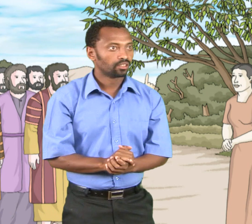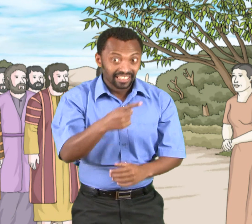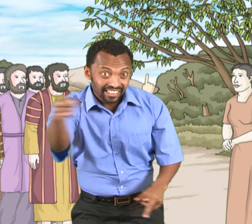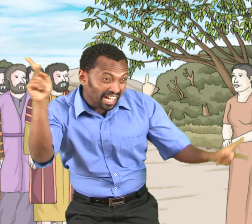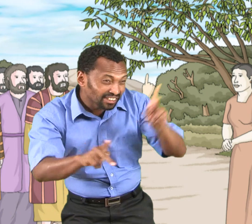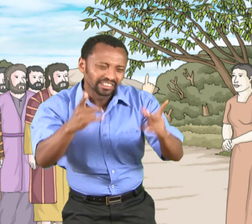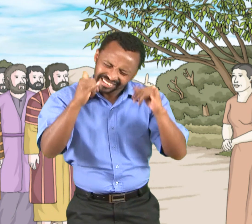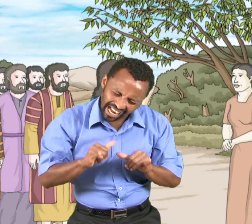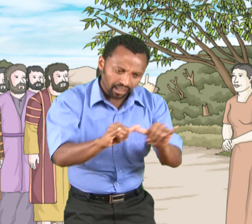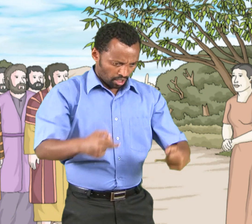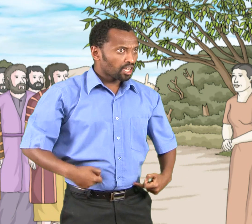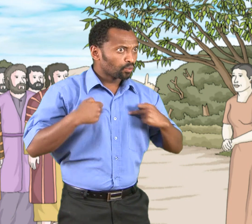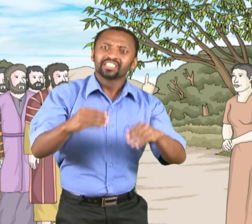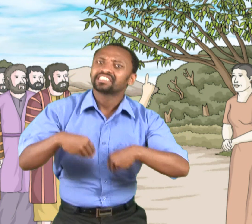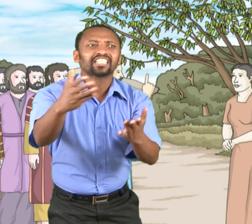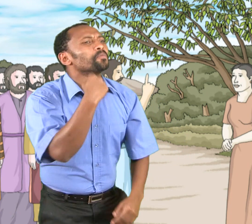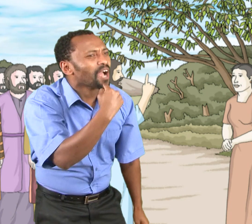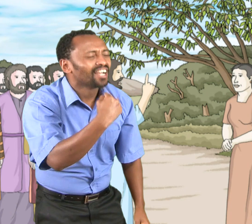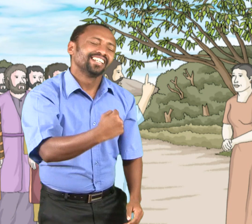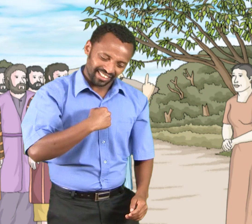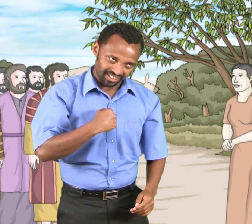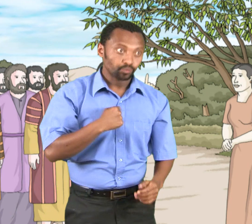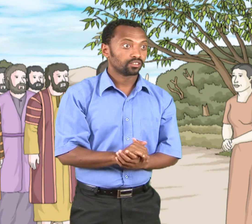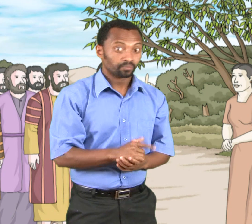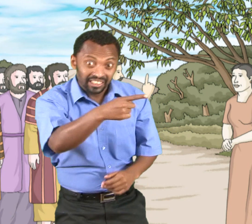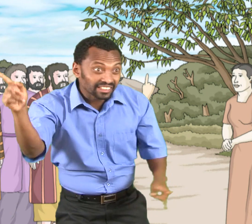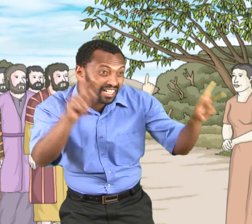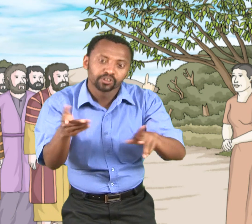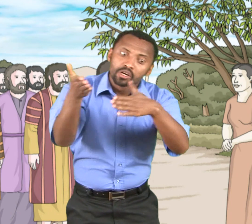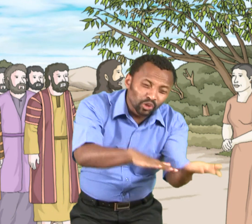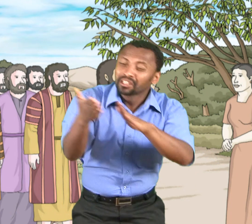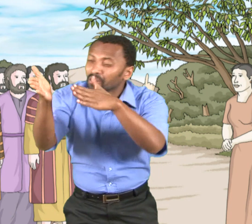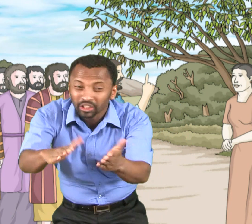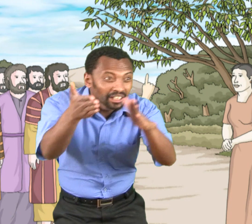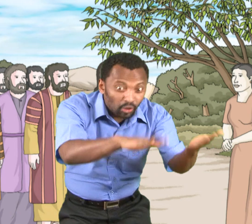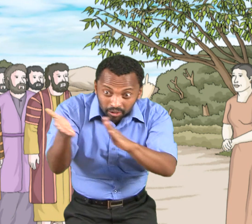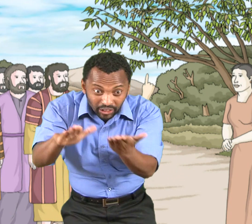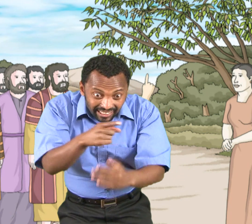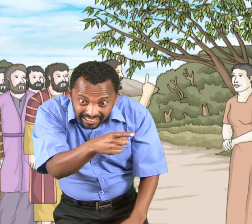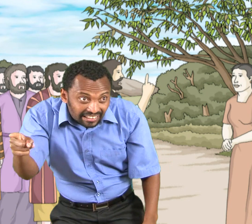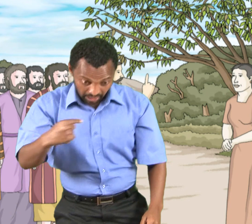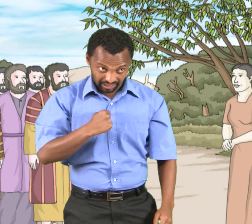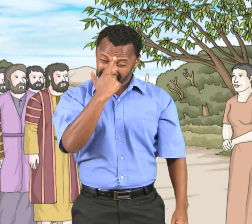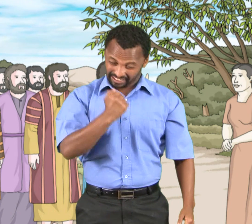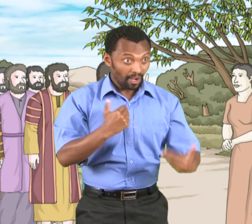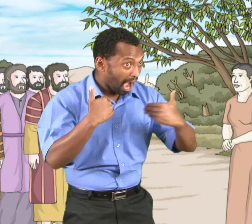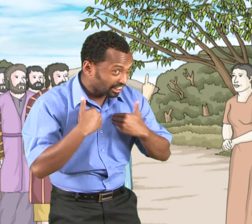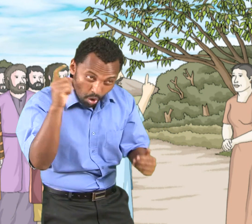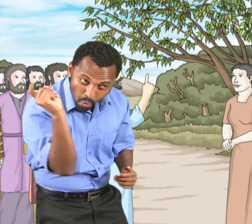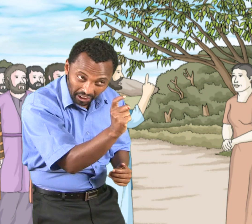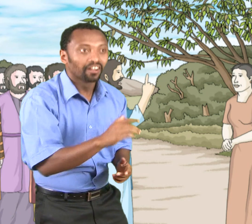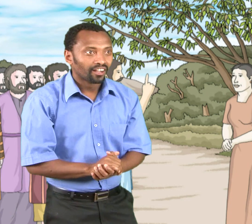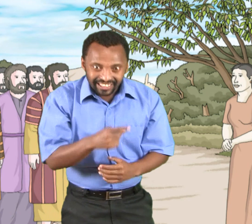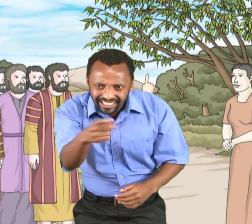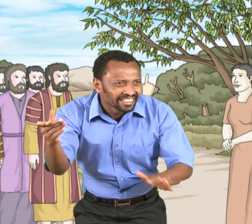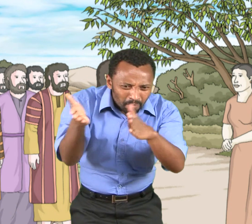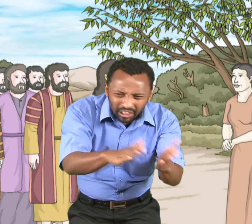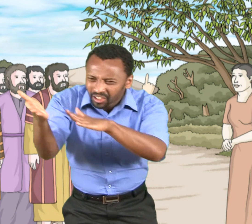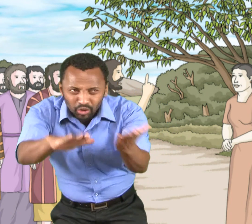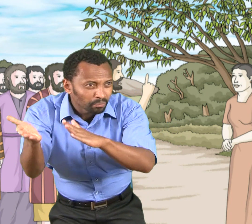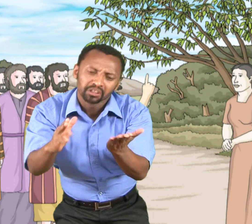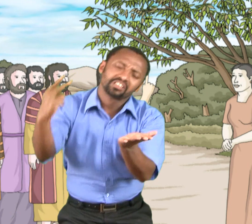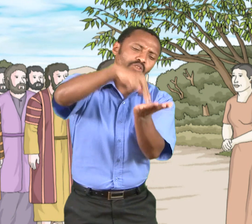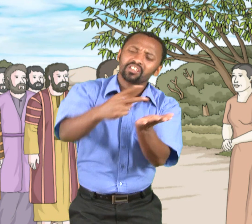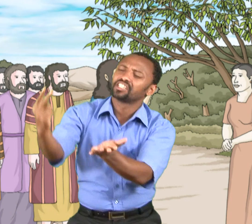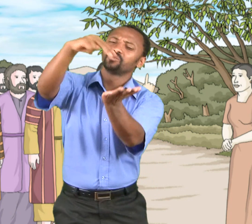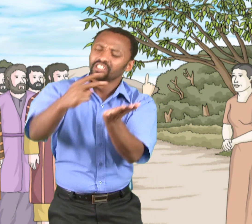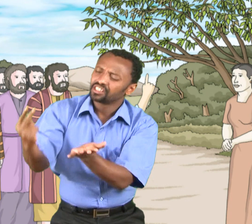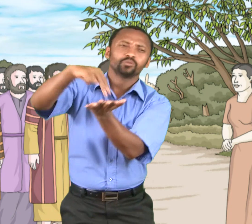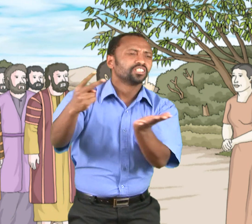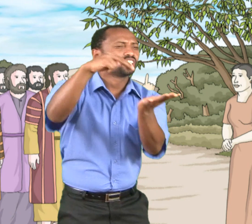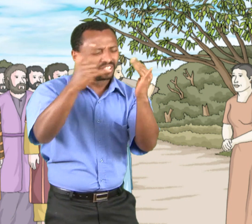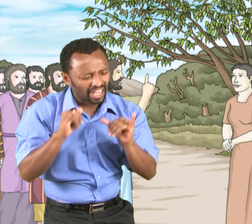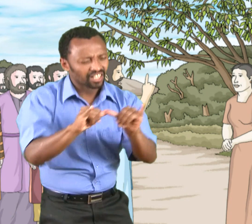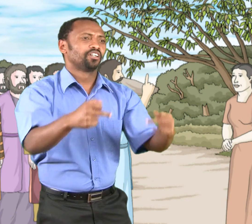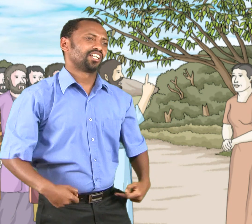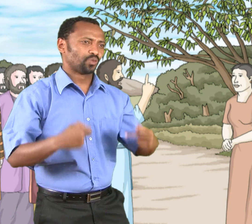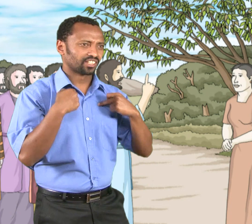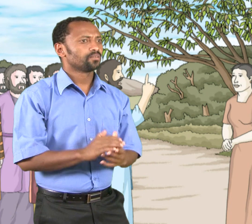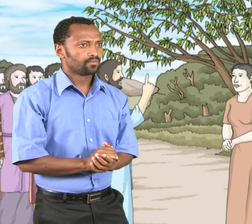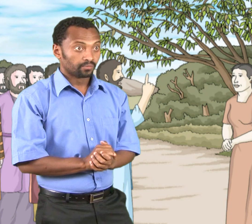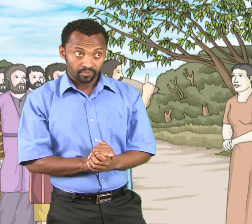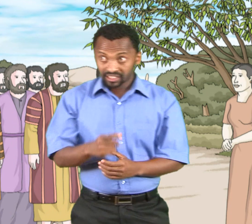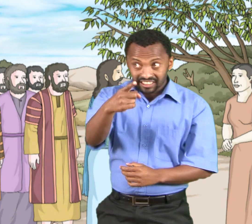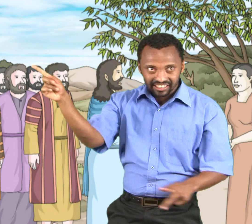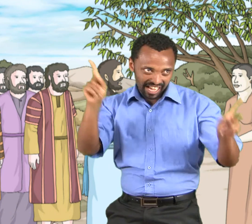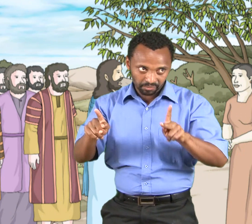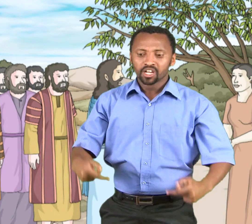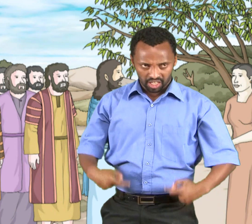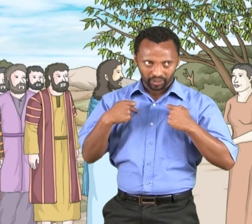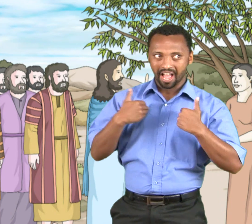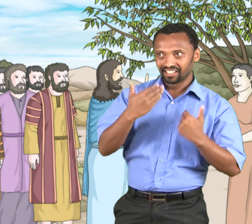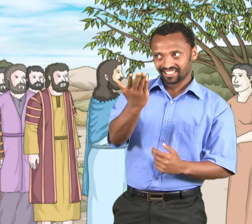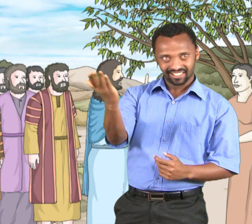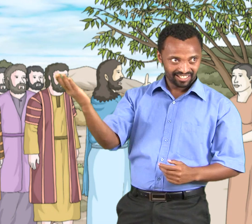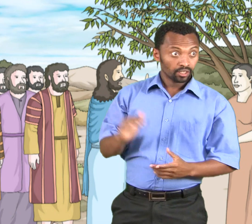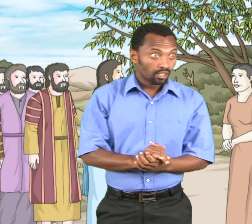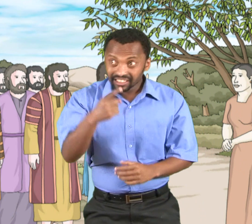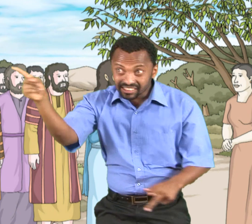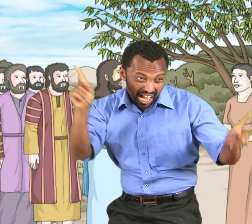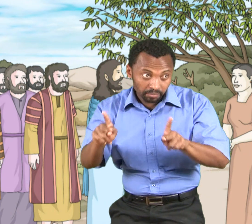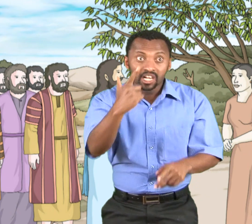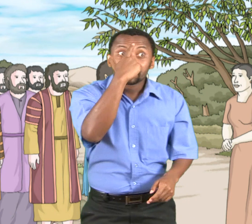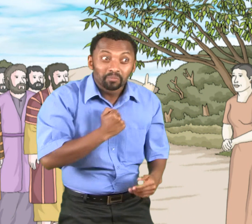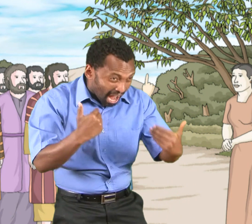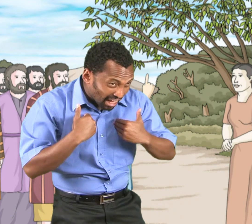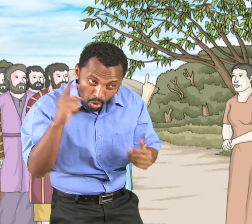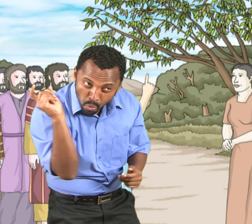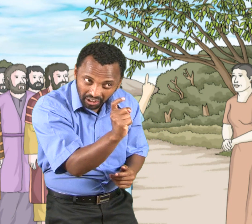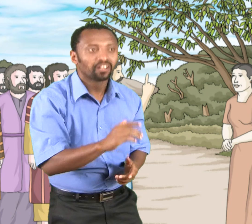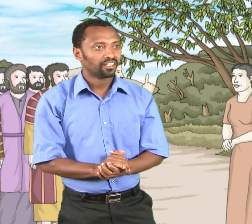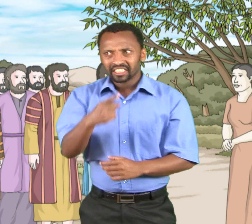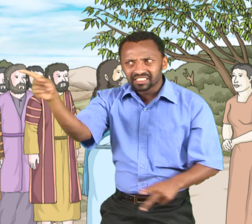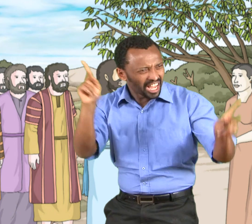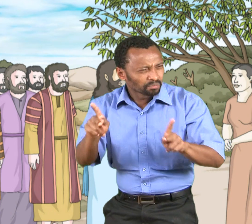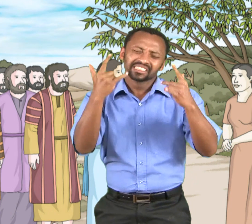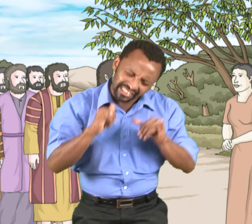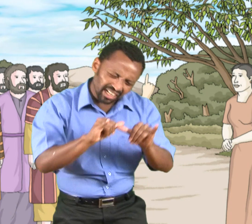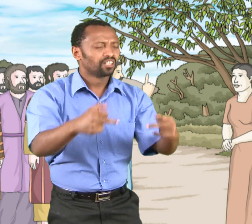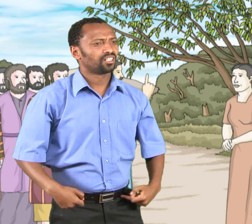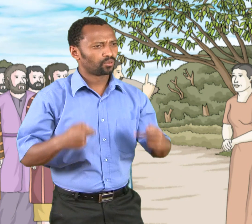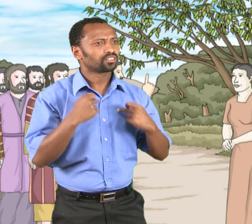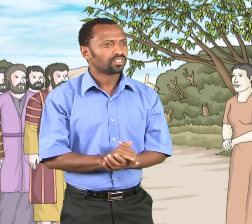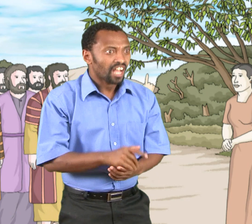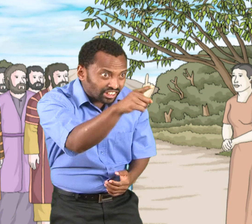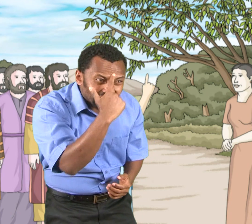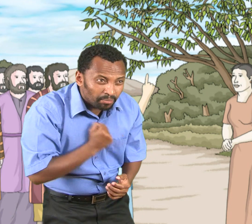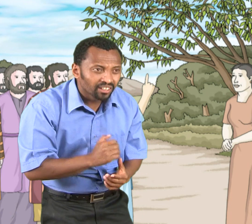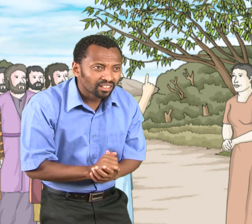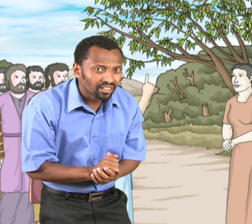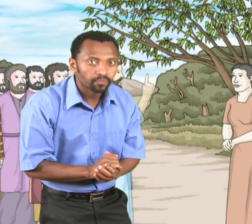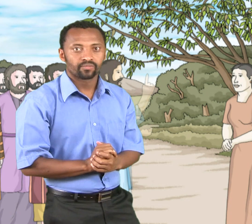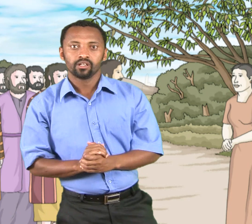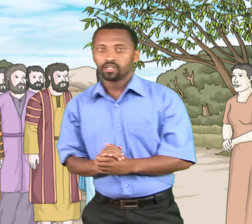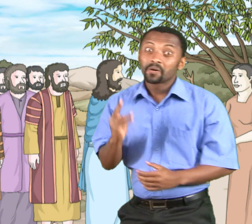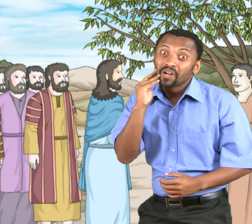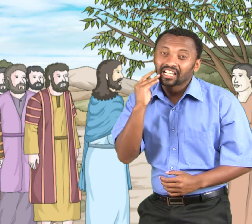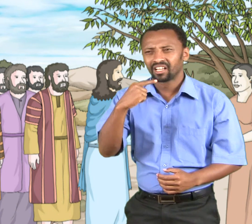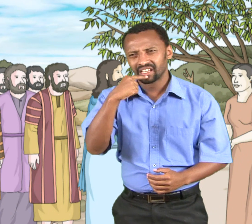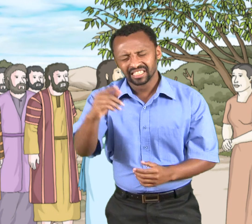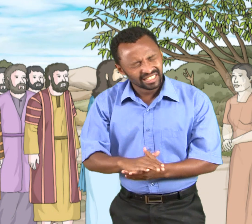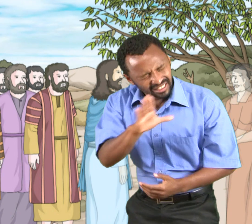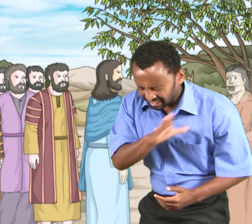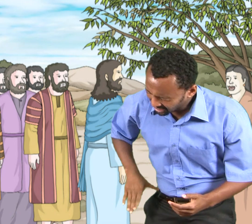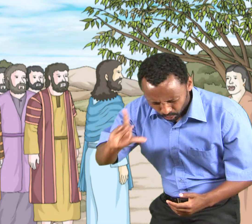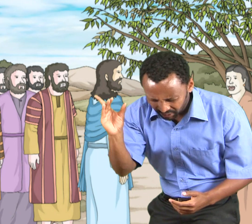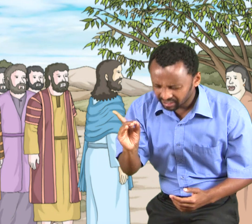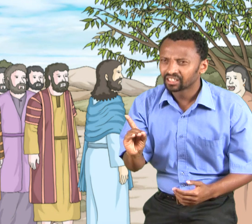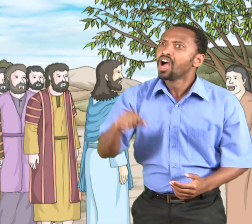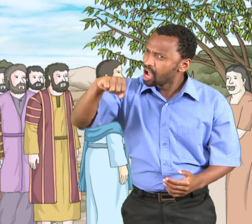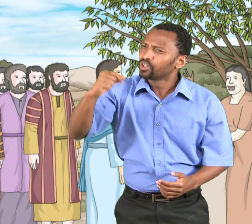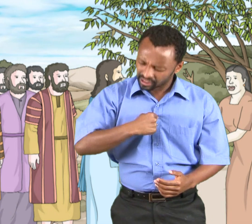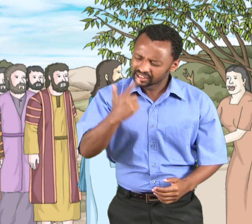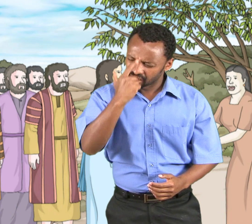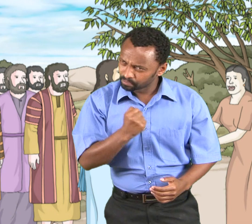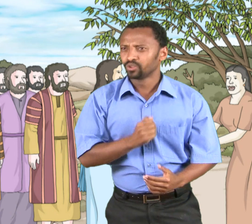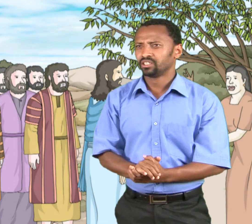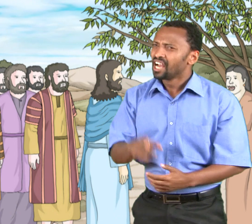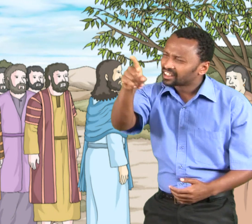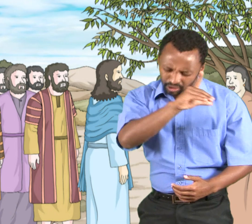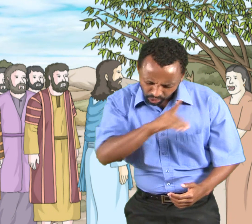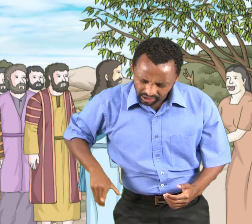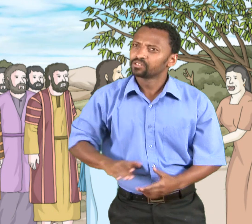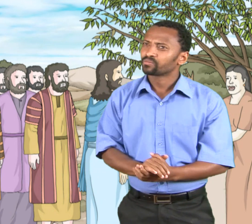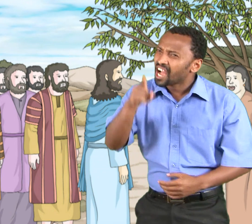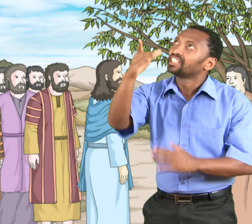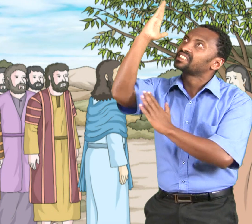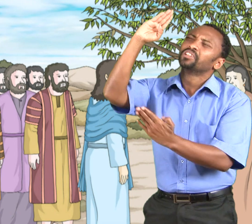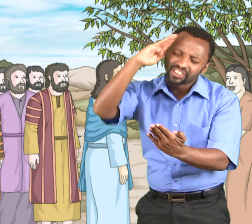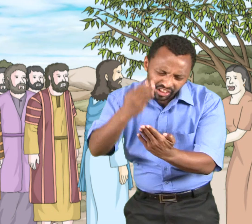Whoever believes in Me will live, even though he dies. And everyone who lives and believes in Me will never die. Do you believe this?”